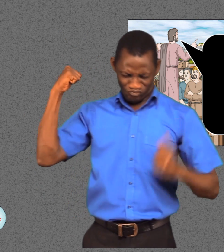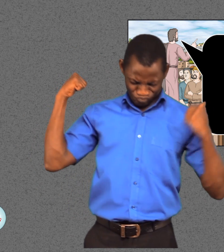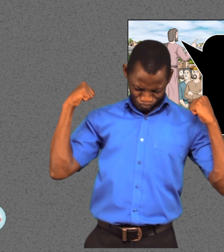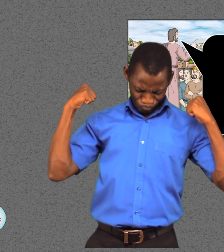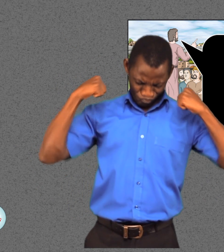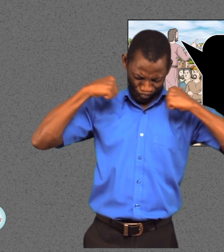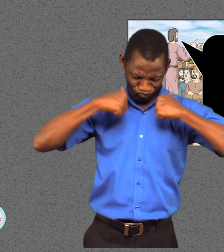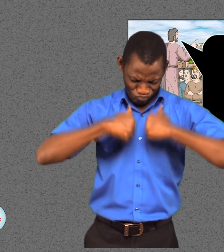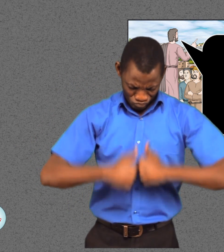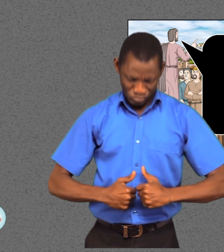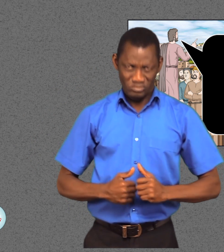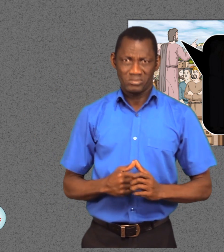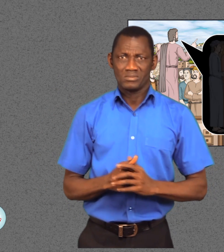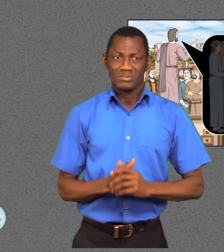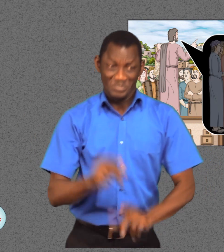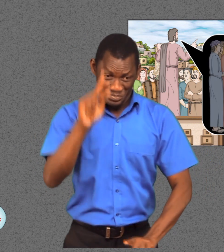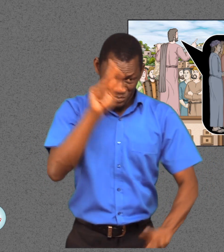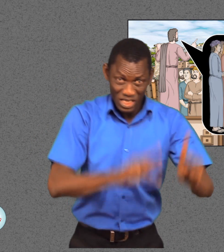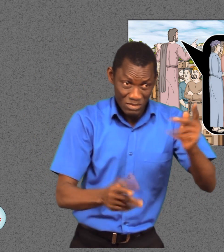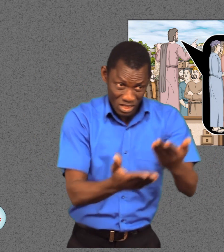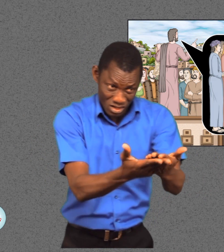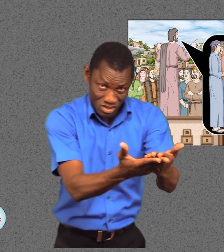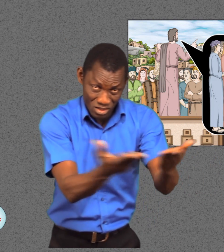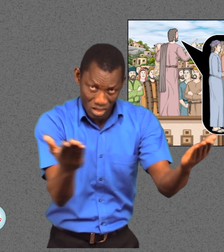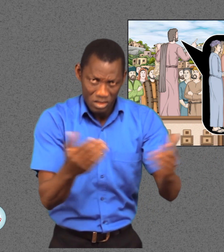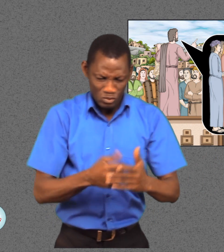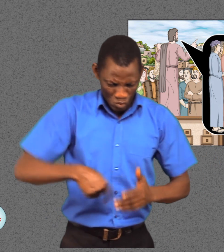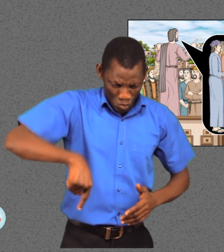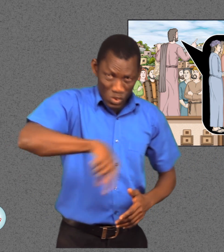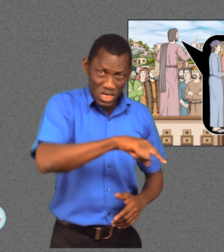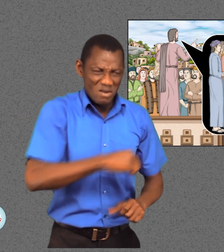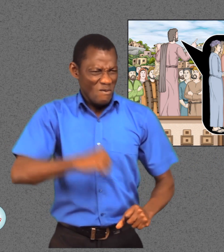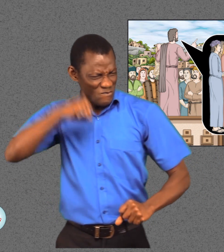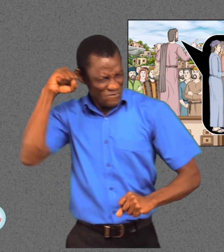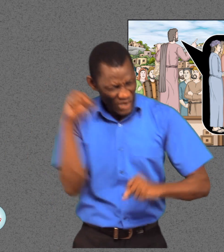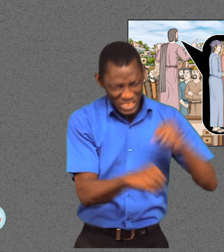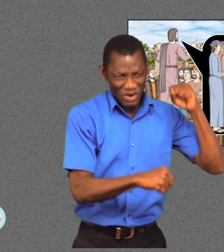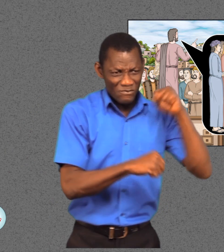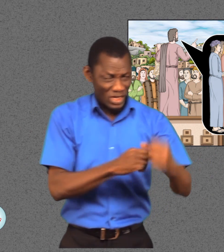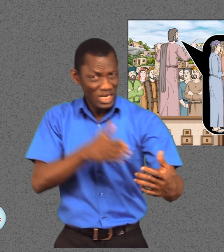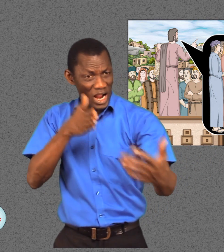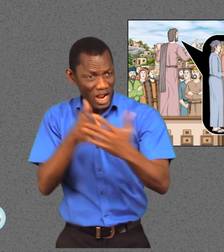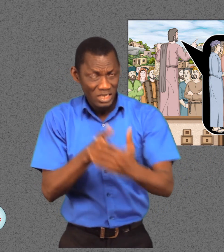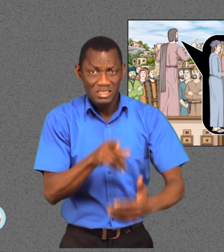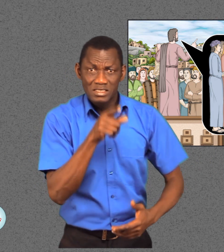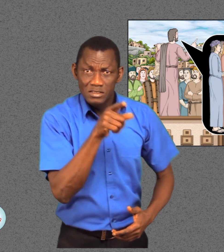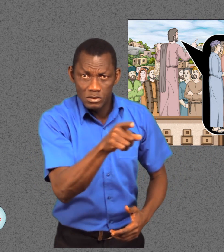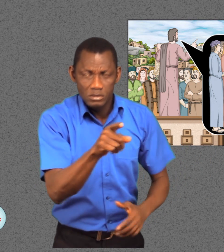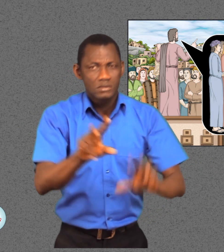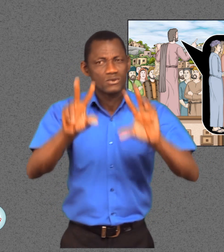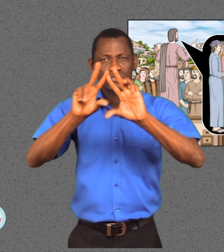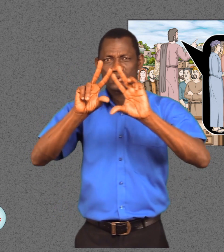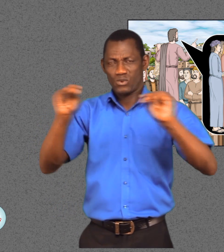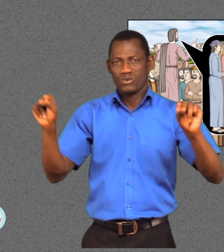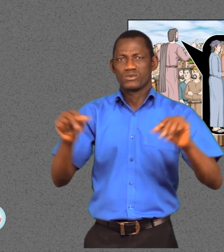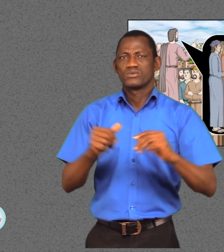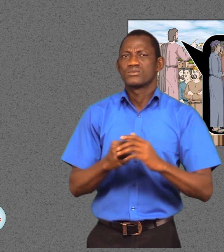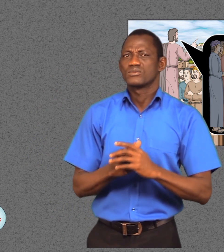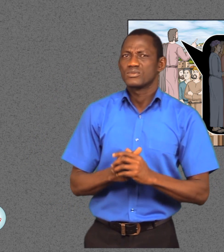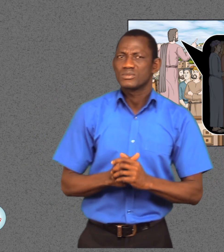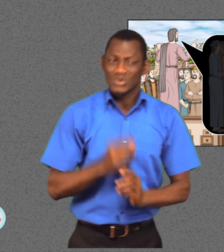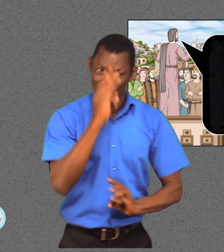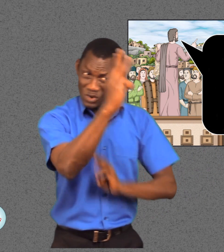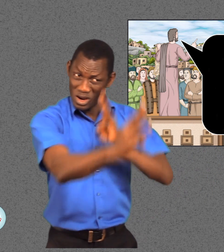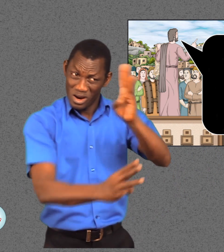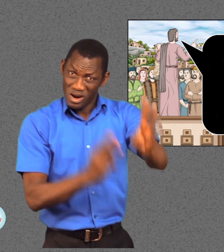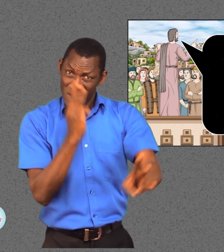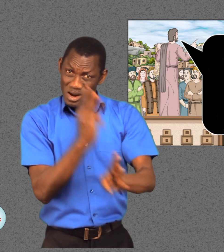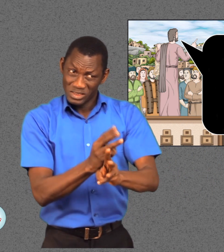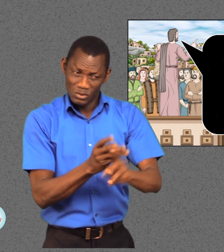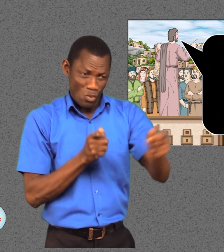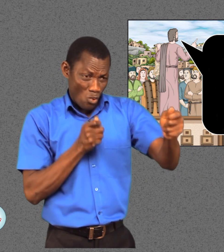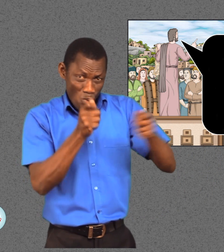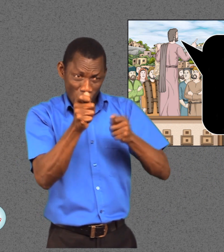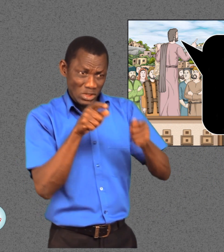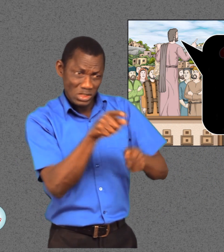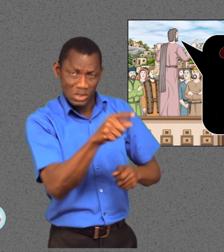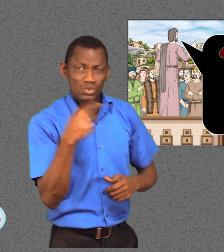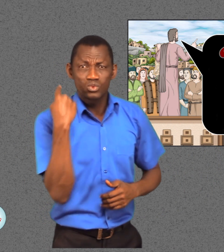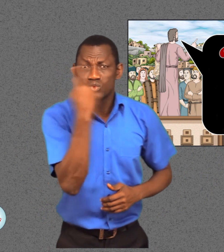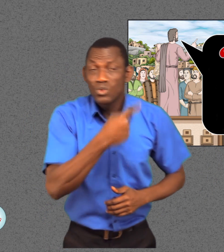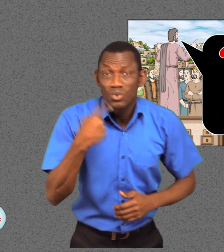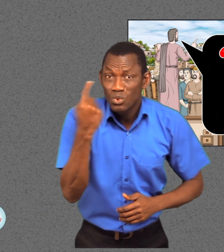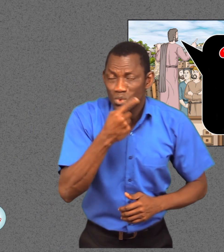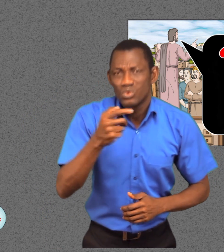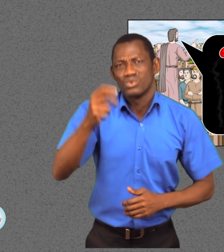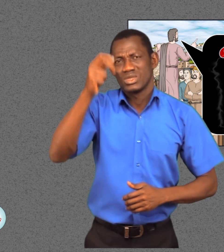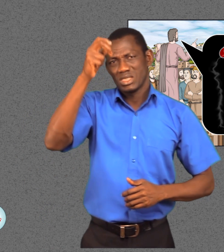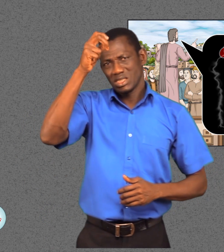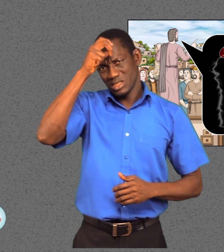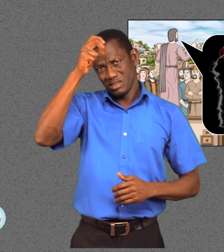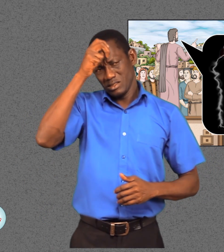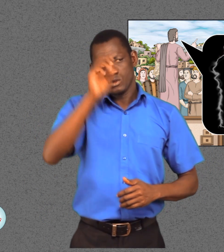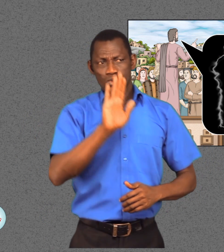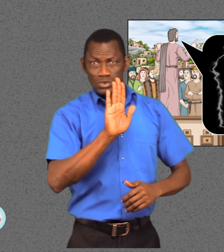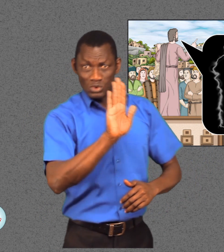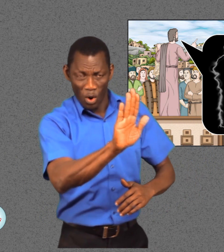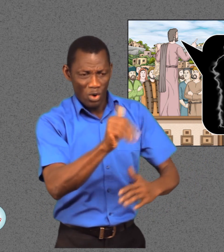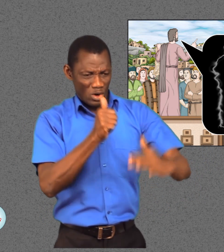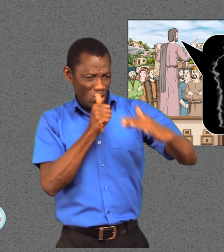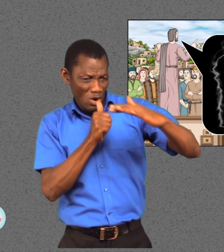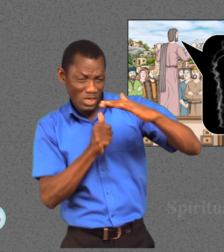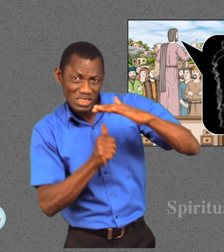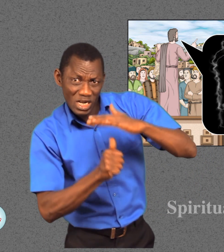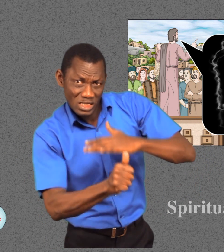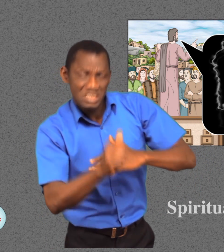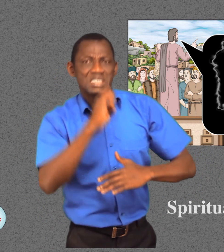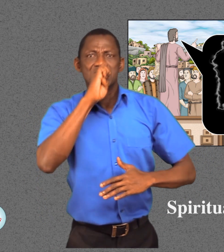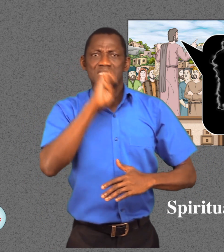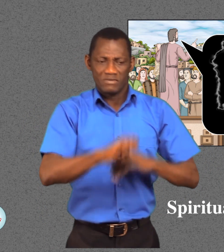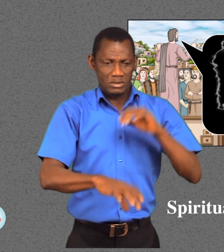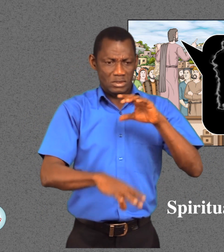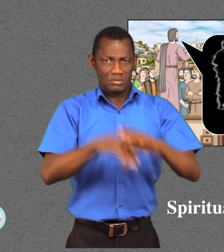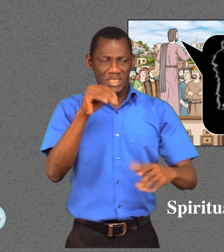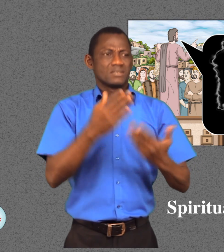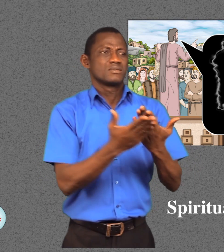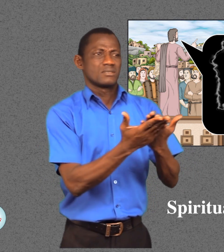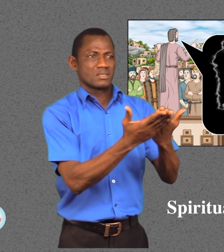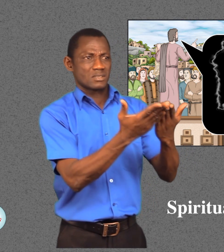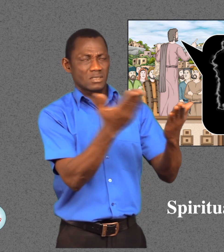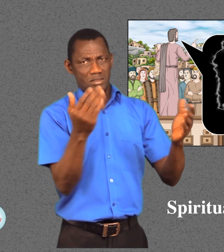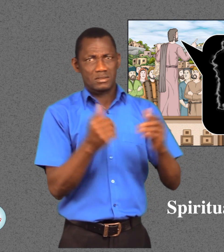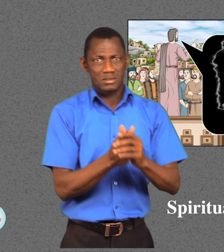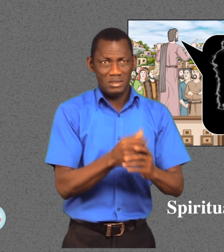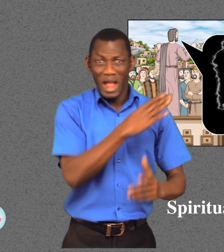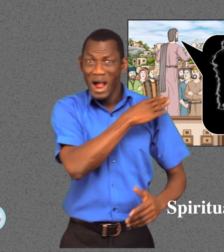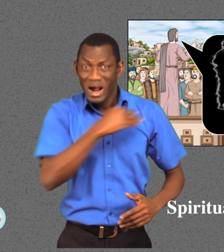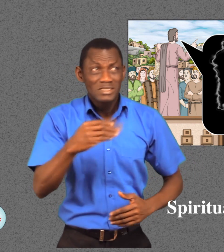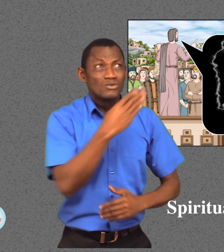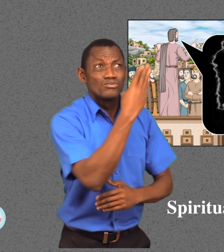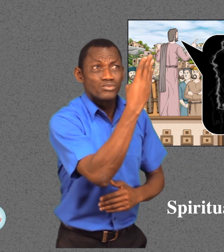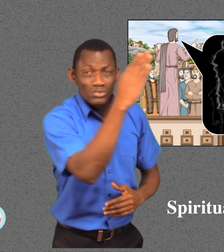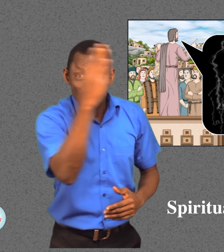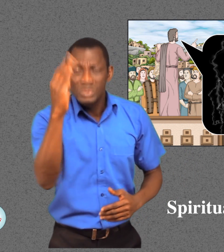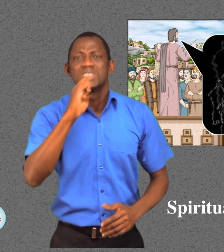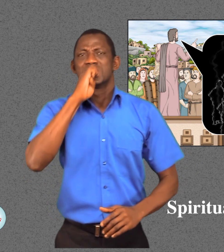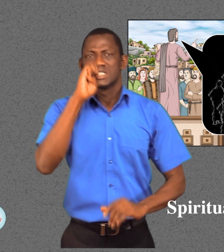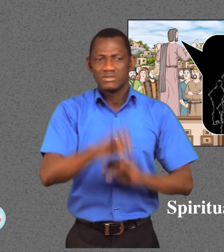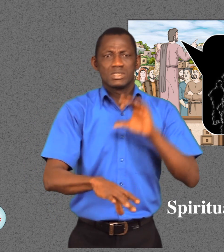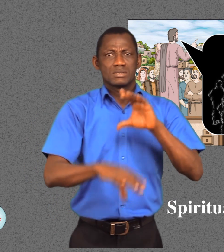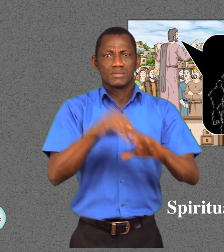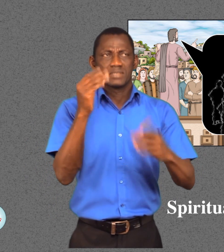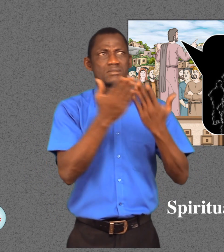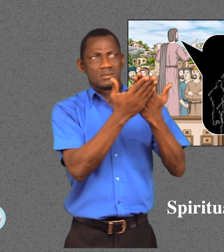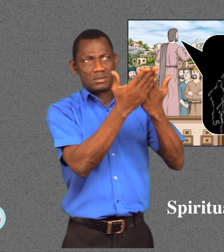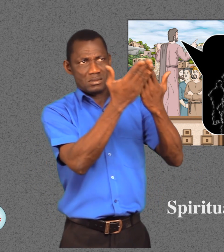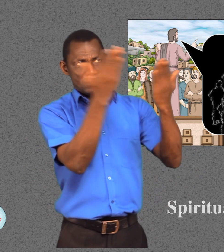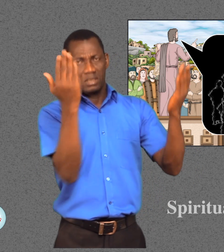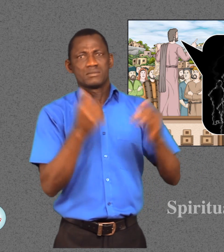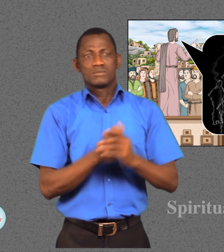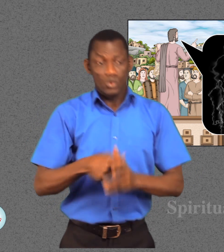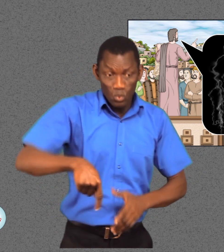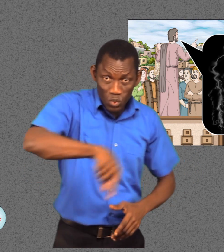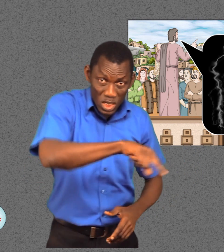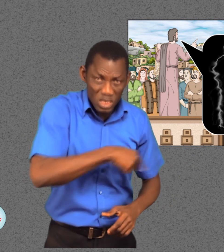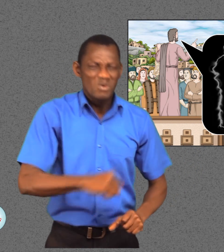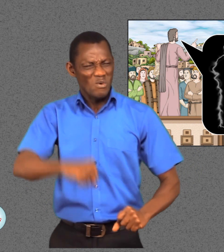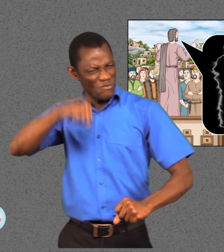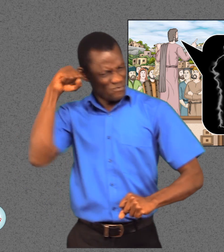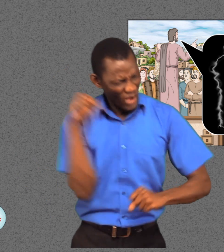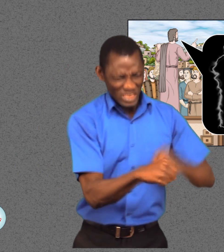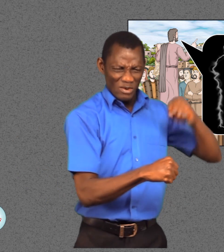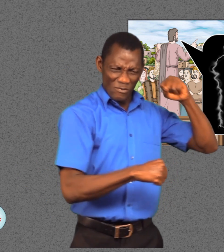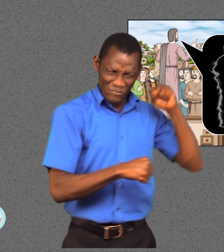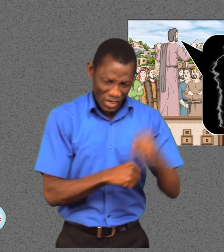For our struggle is not against flesh and blood, but against the rulers, against the authorities, against the powers of this world’s darkness, and against the spiritual forces of evil in the heavenly realms.